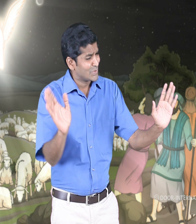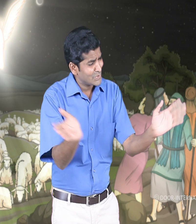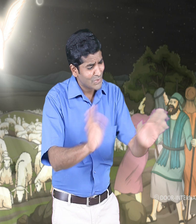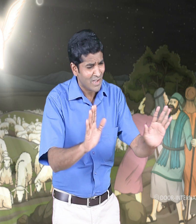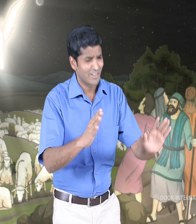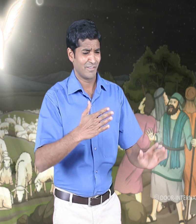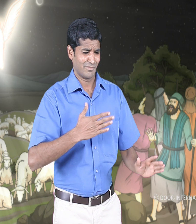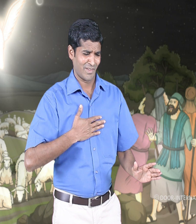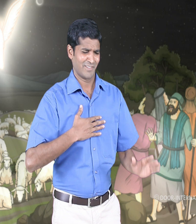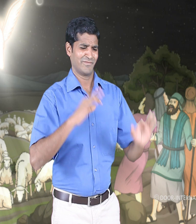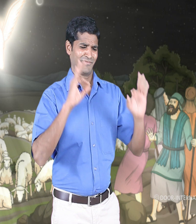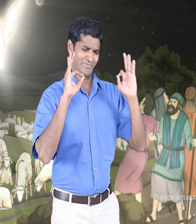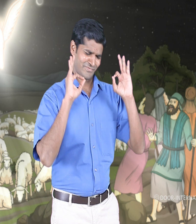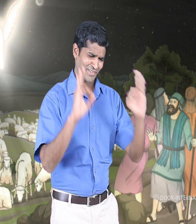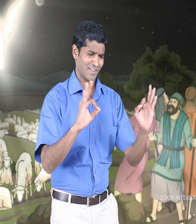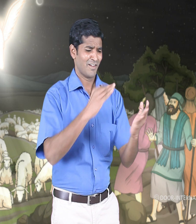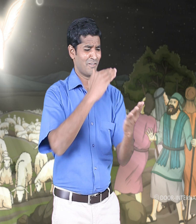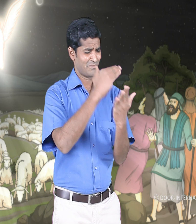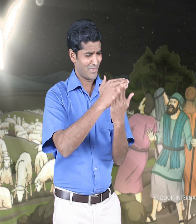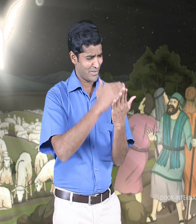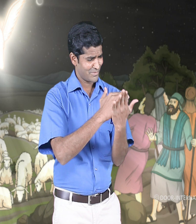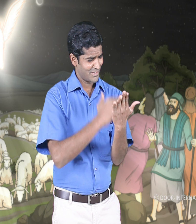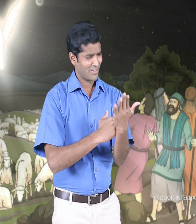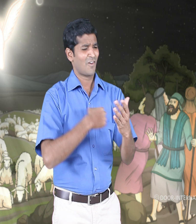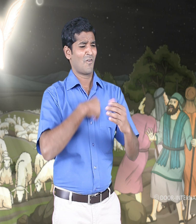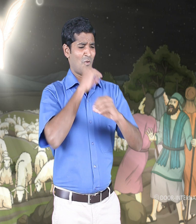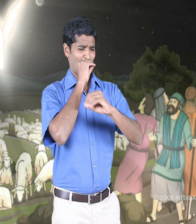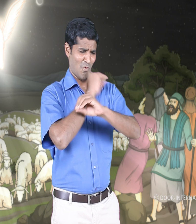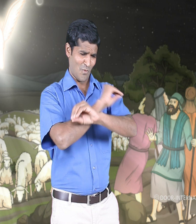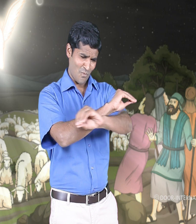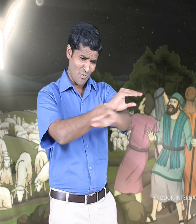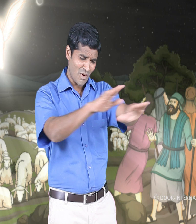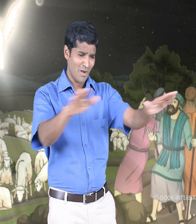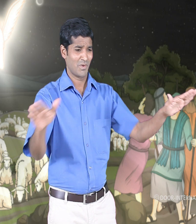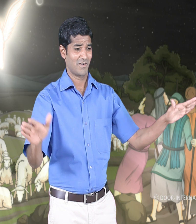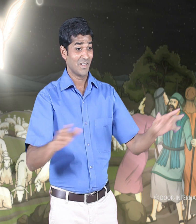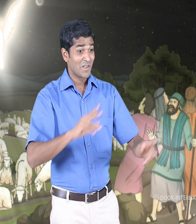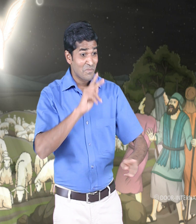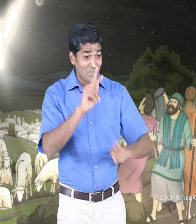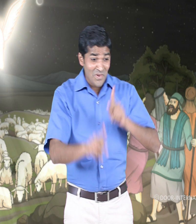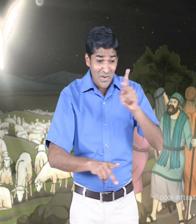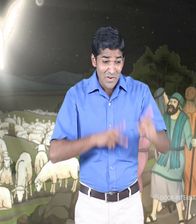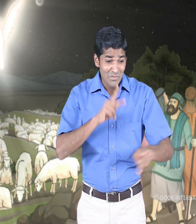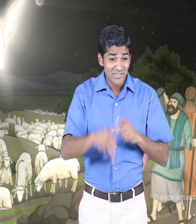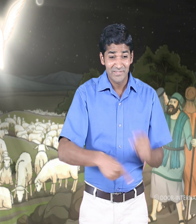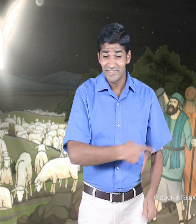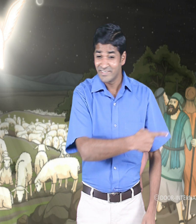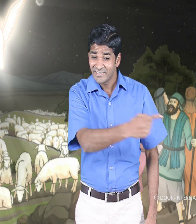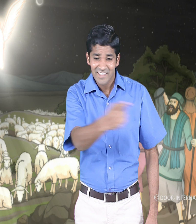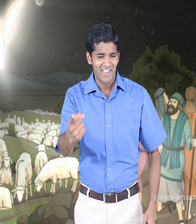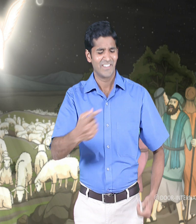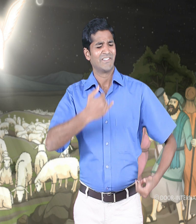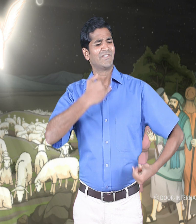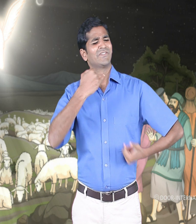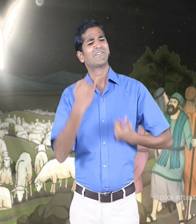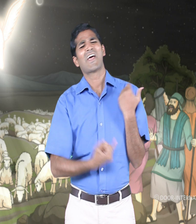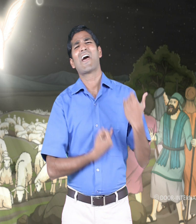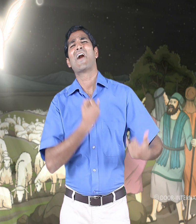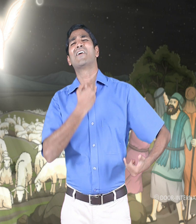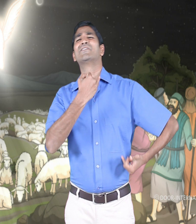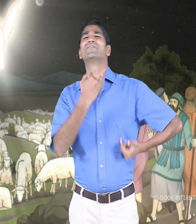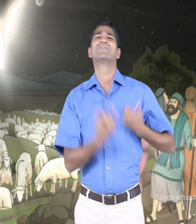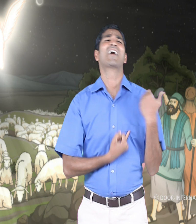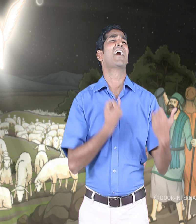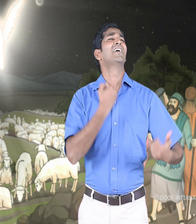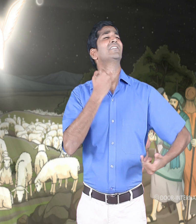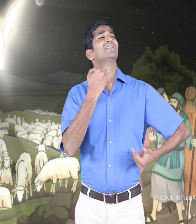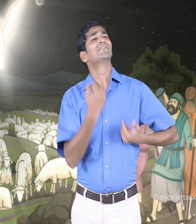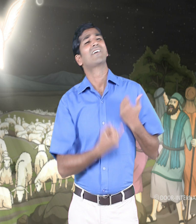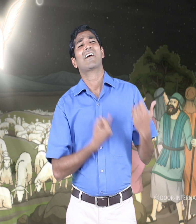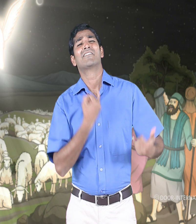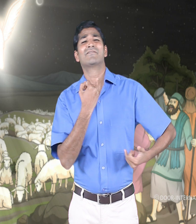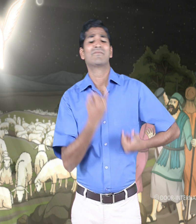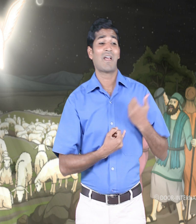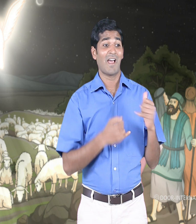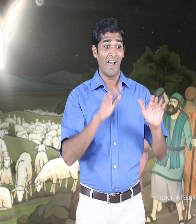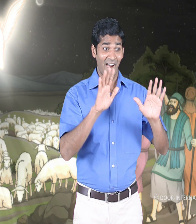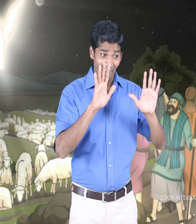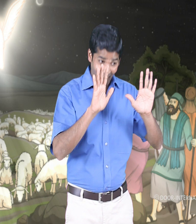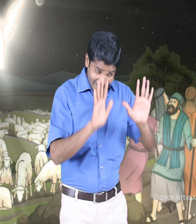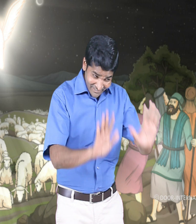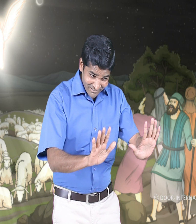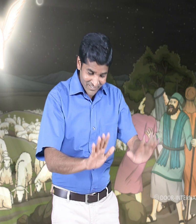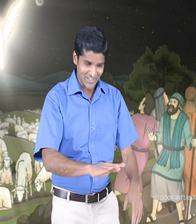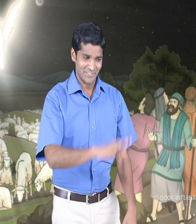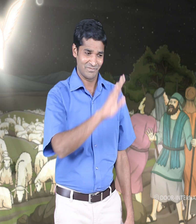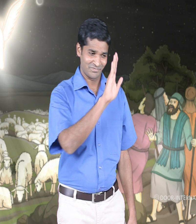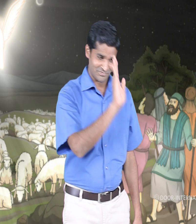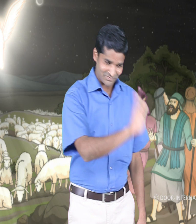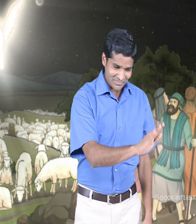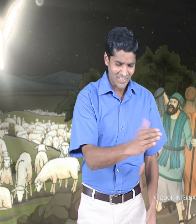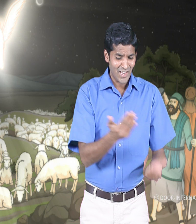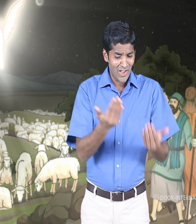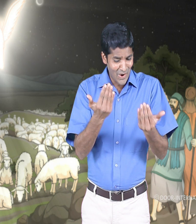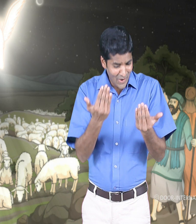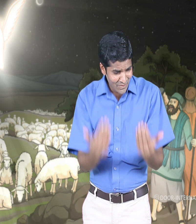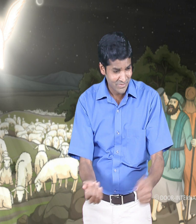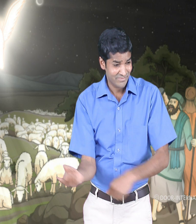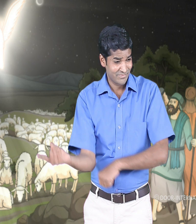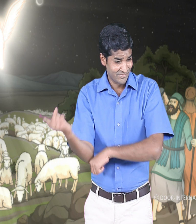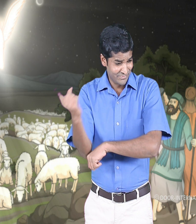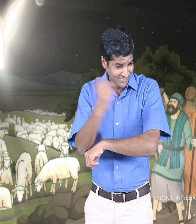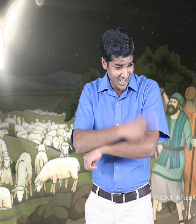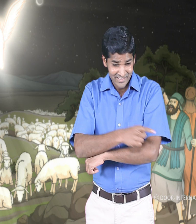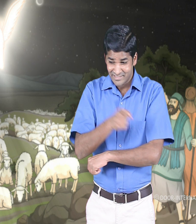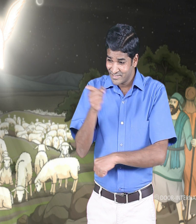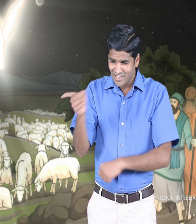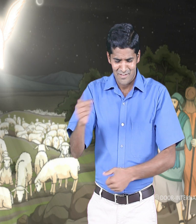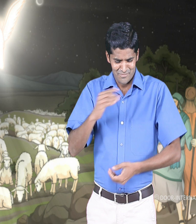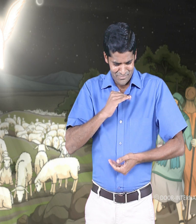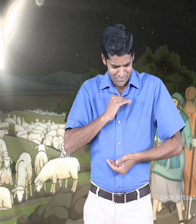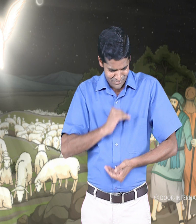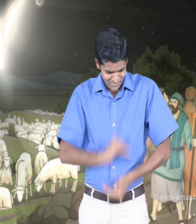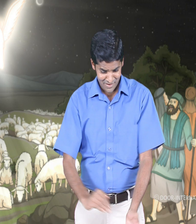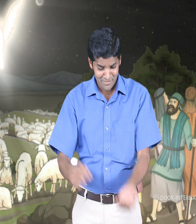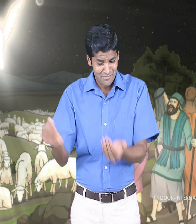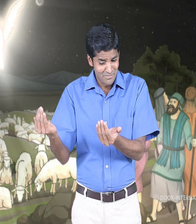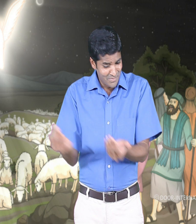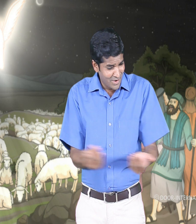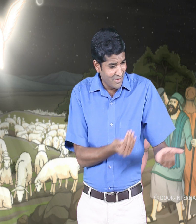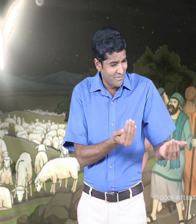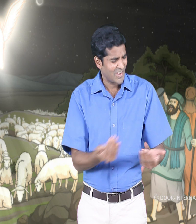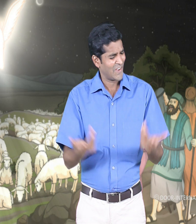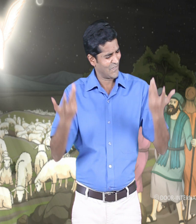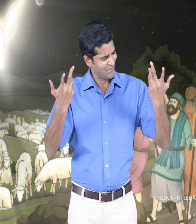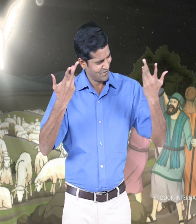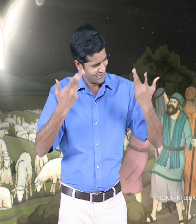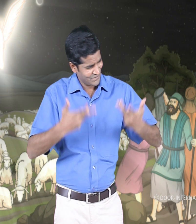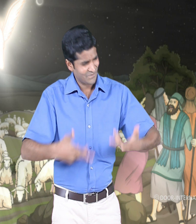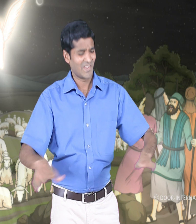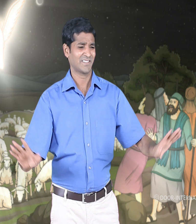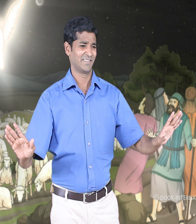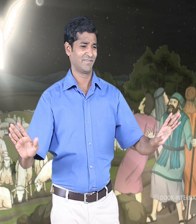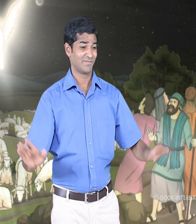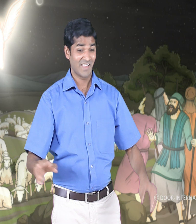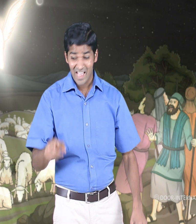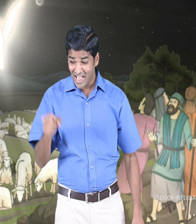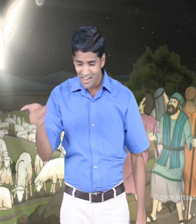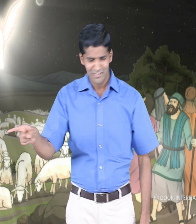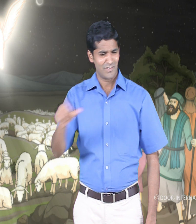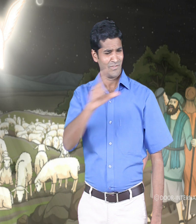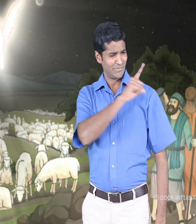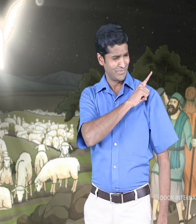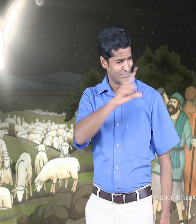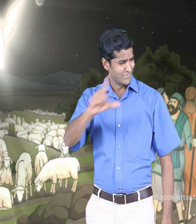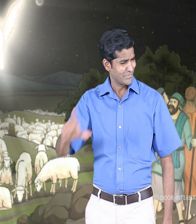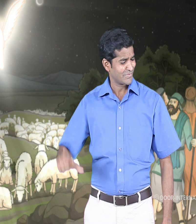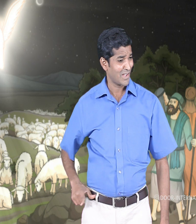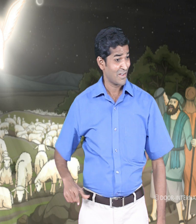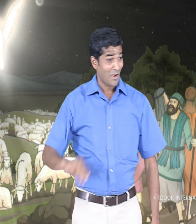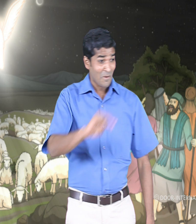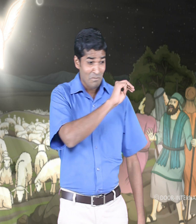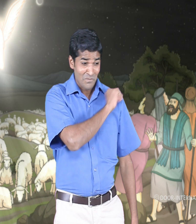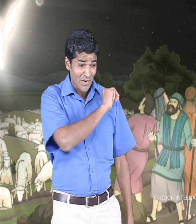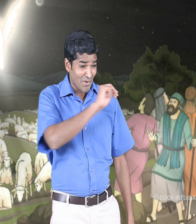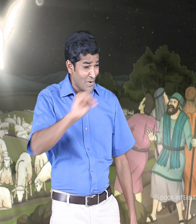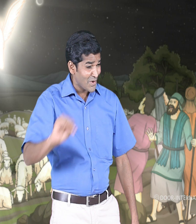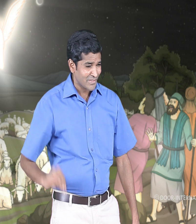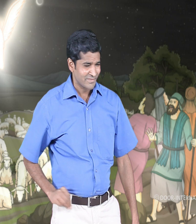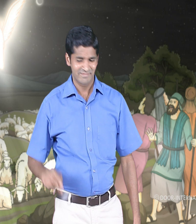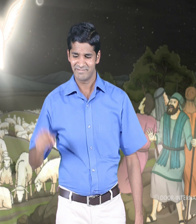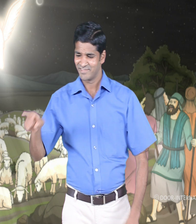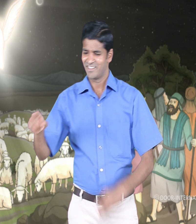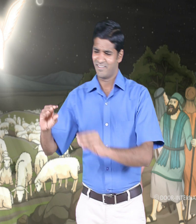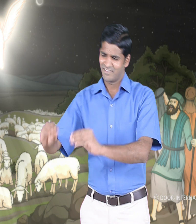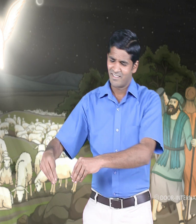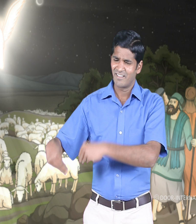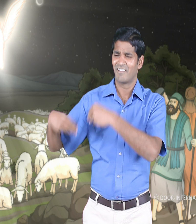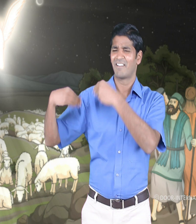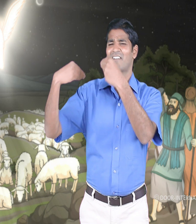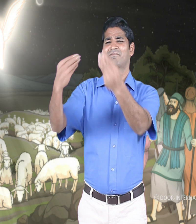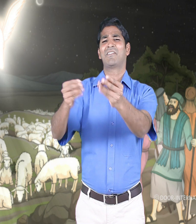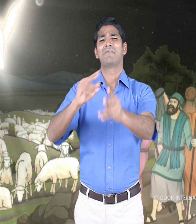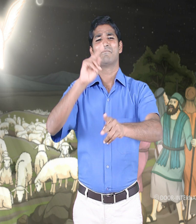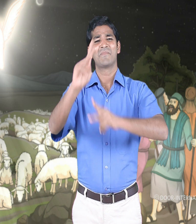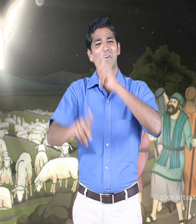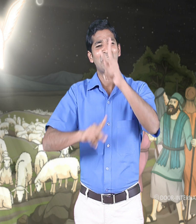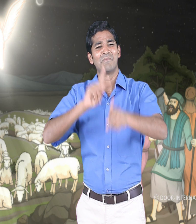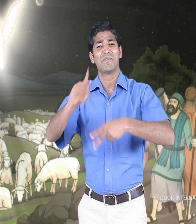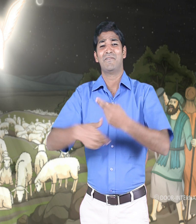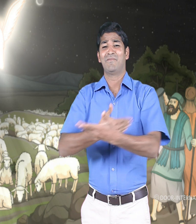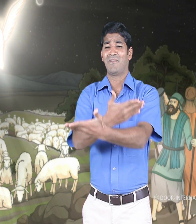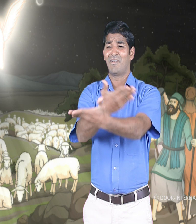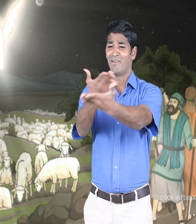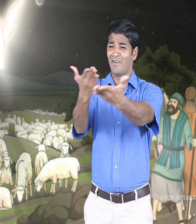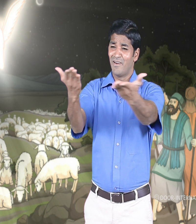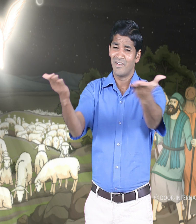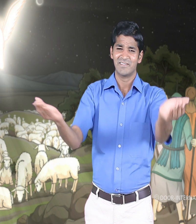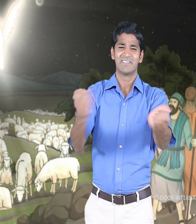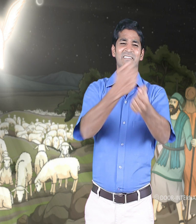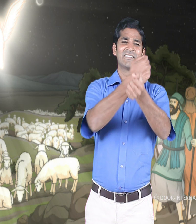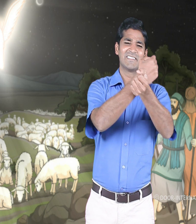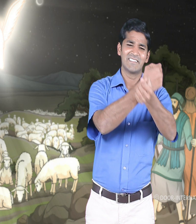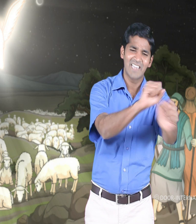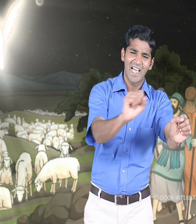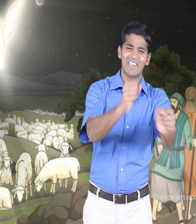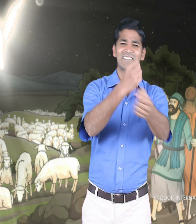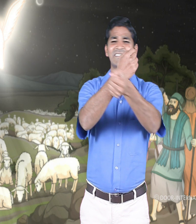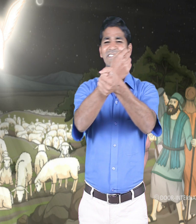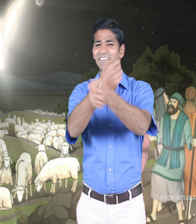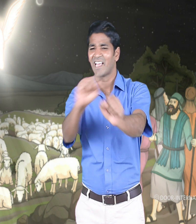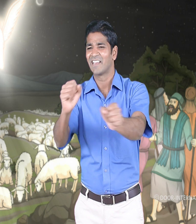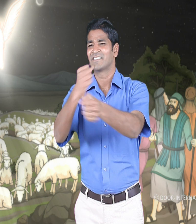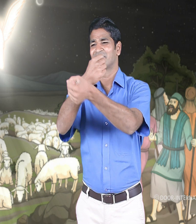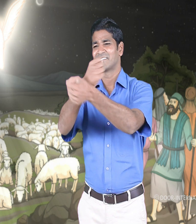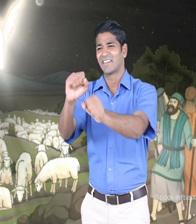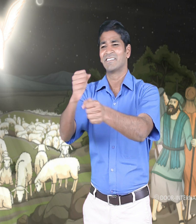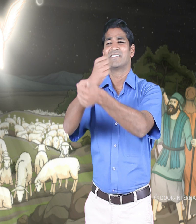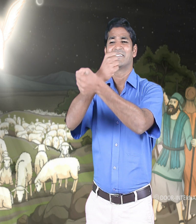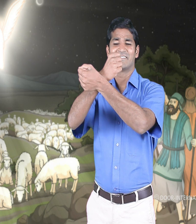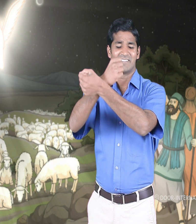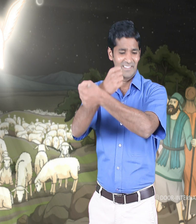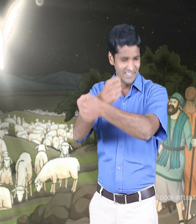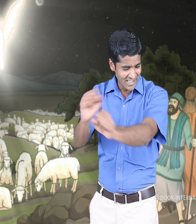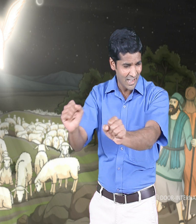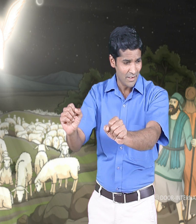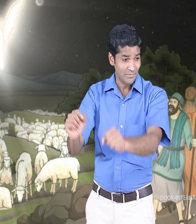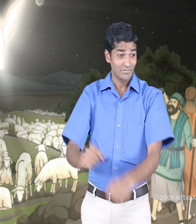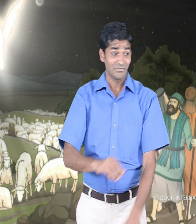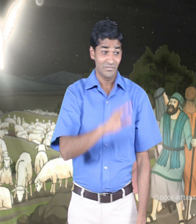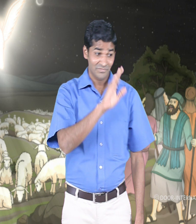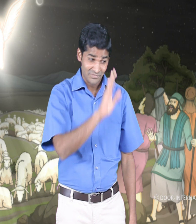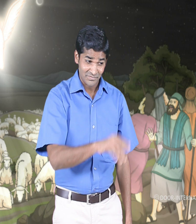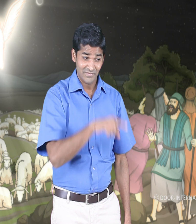For behold, I bring you good news of great joy that will be for all the people: Today in the city of David a Savior has been born to you.